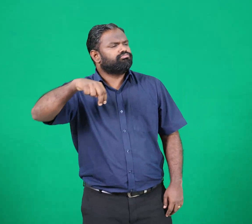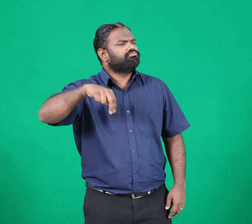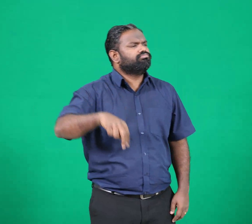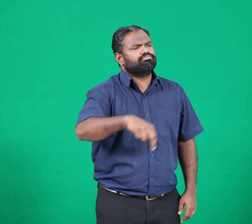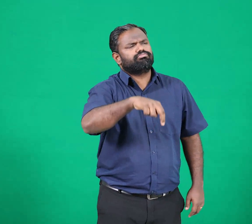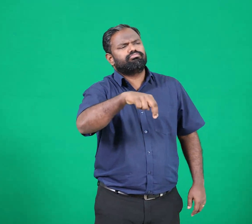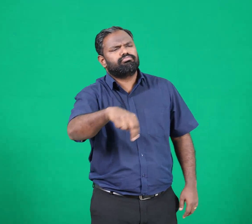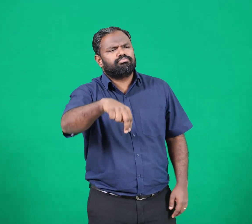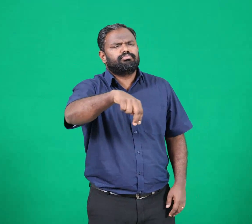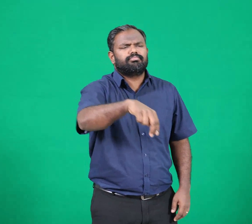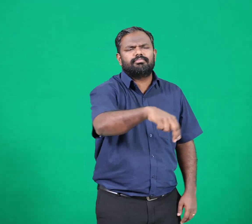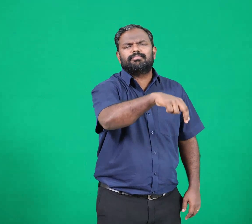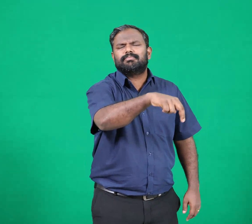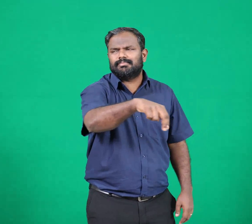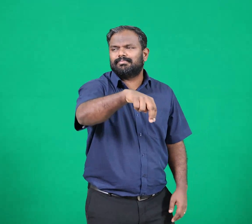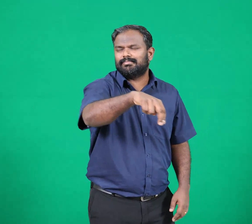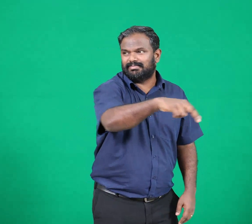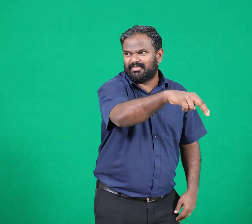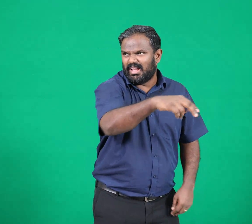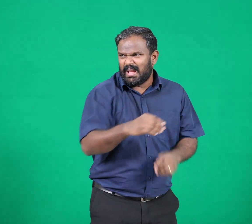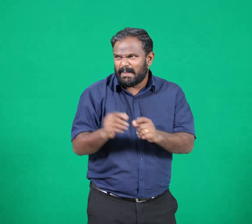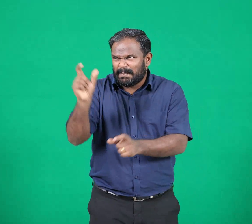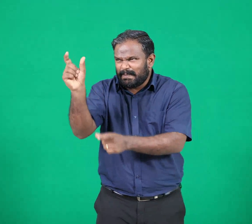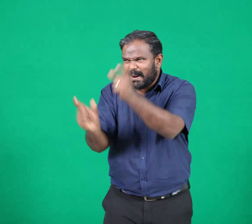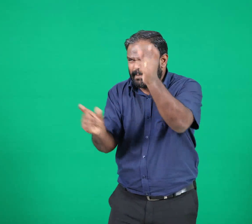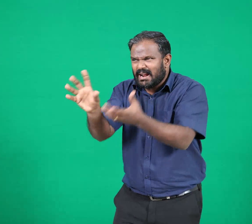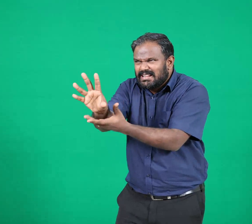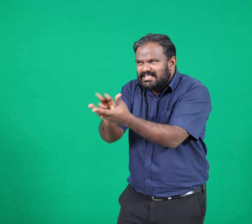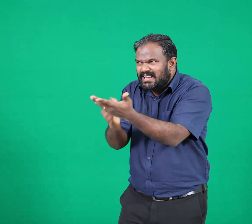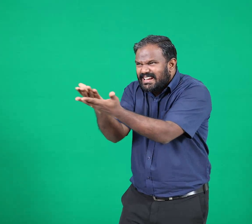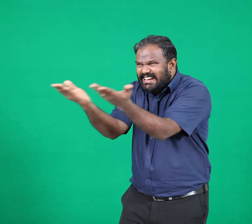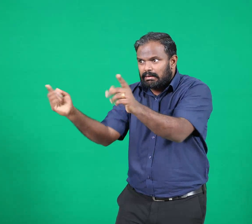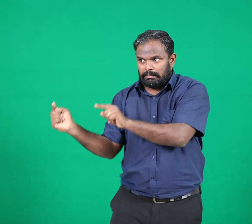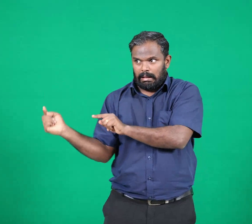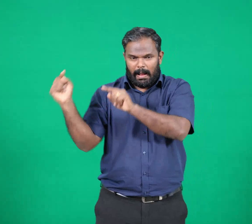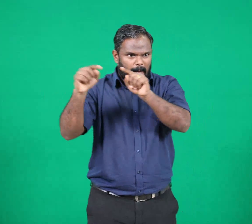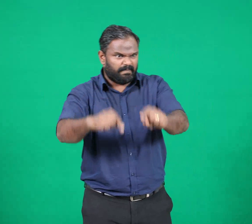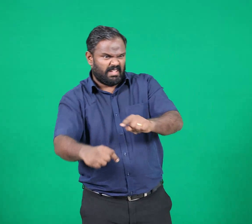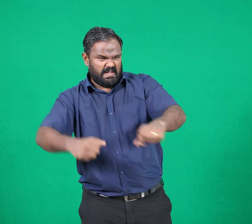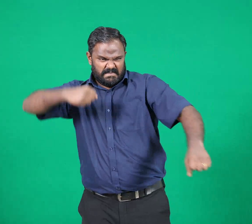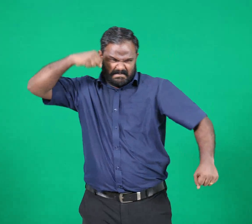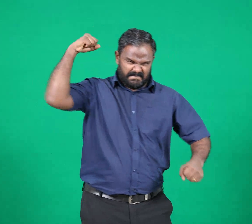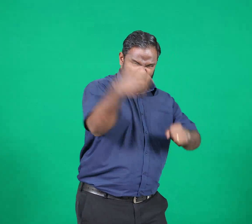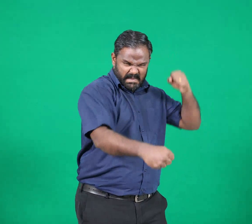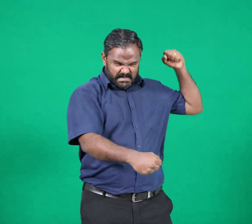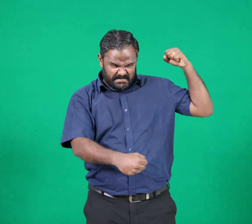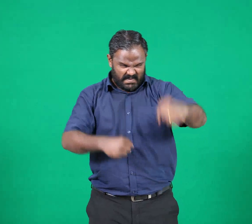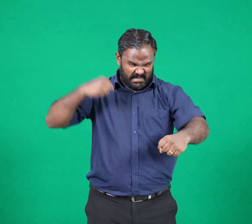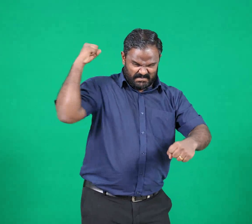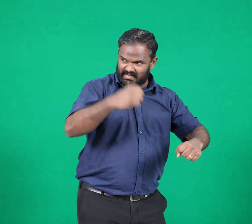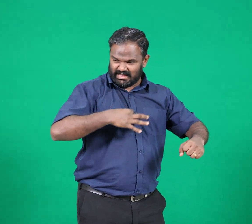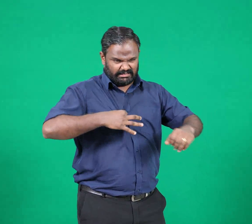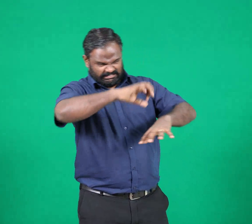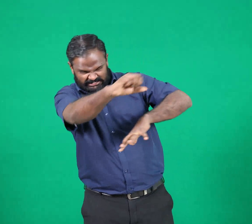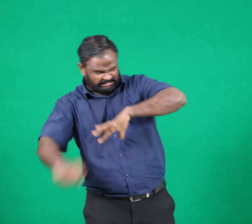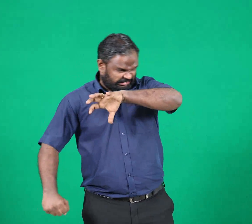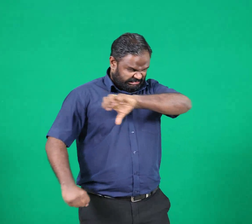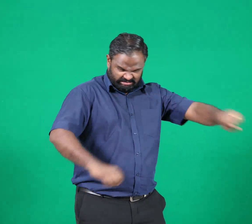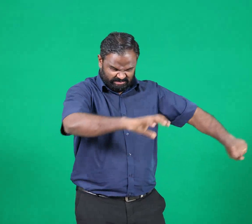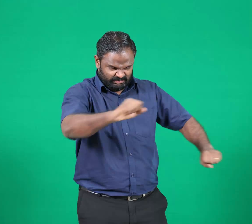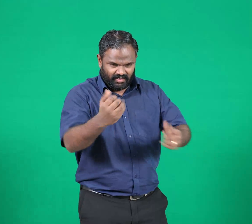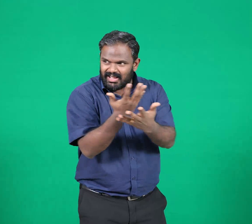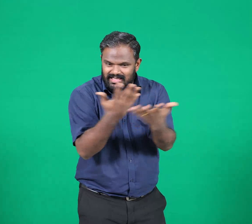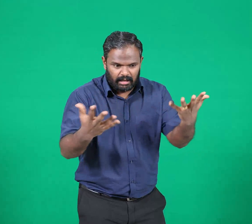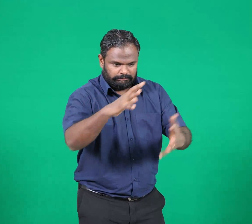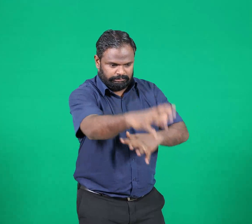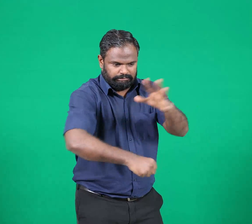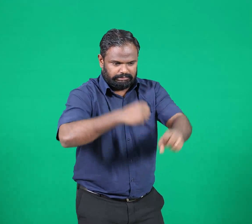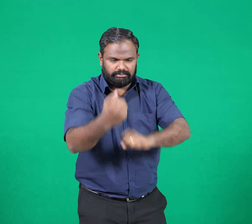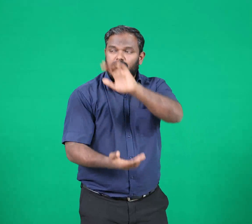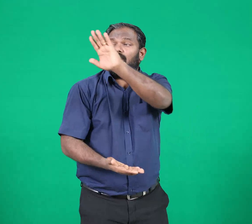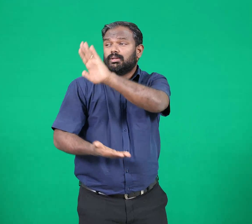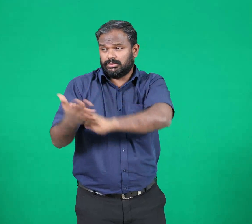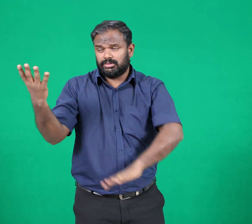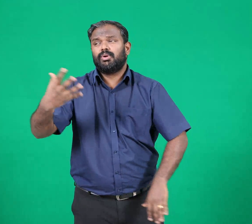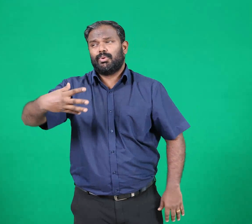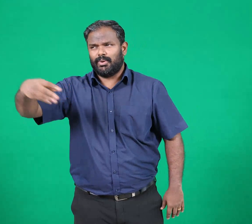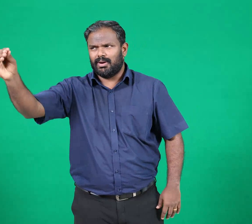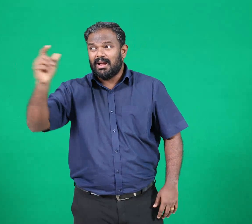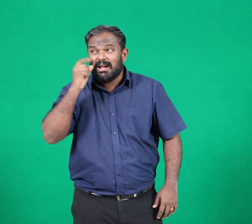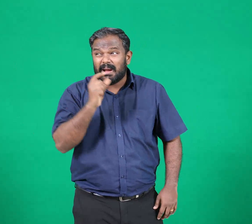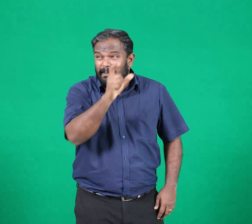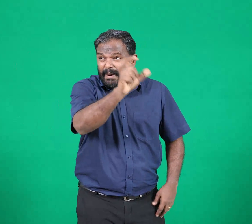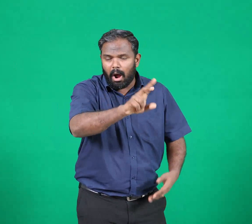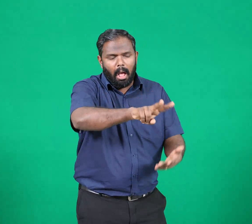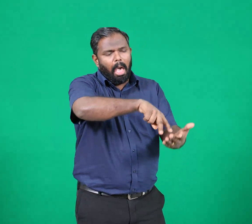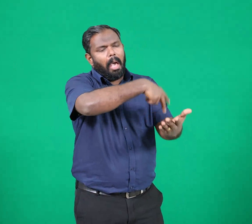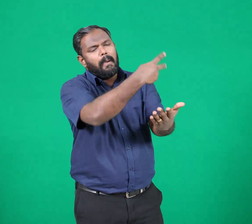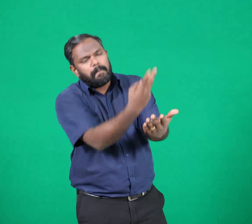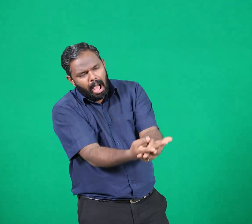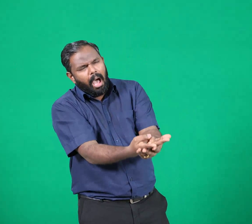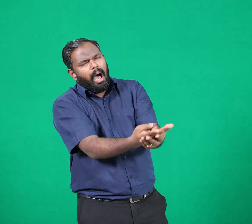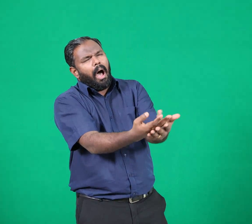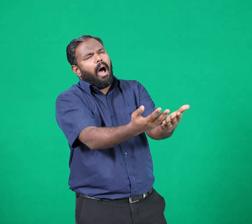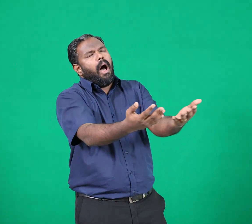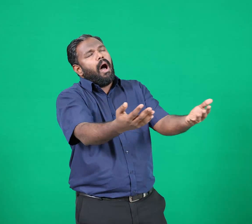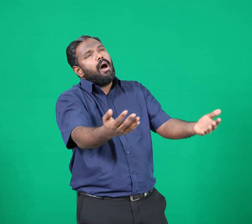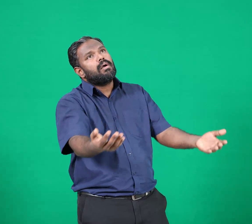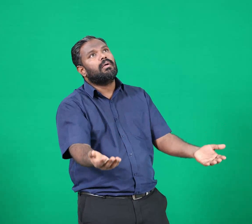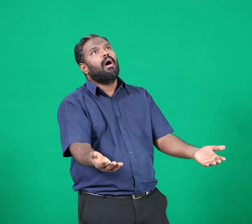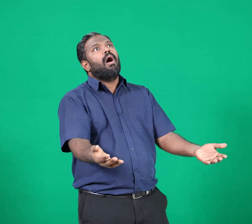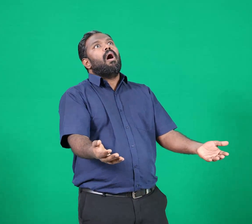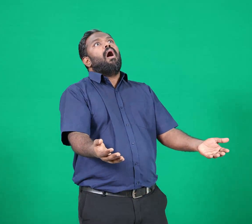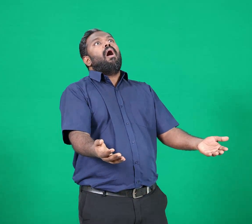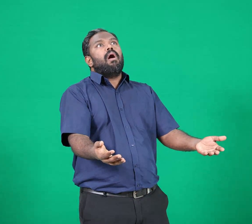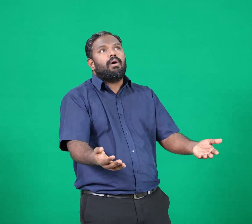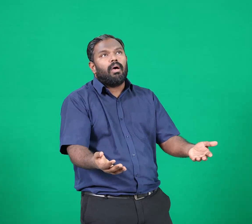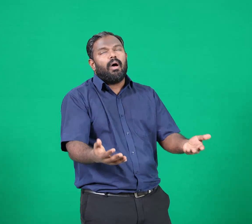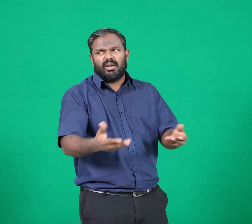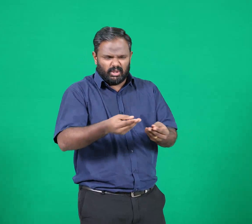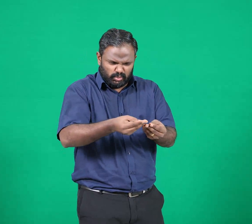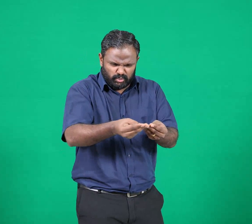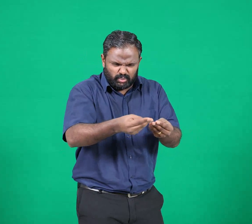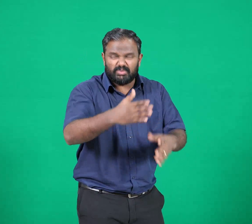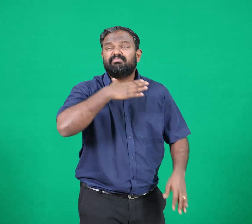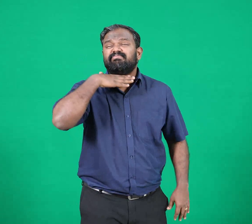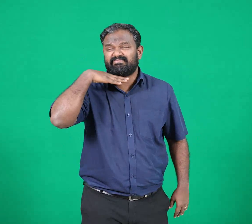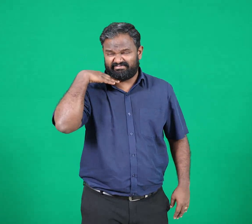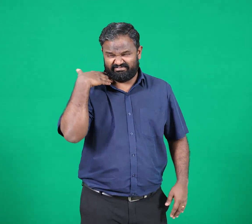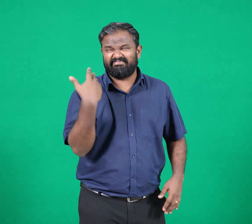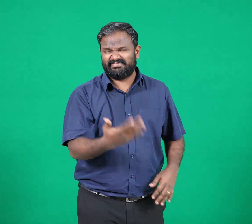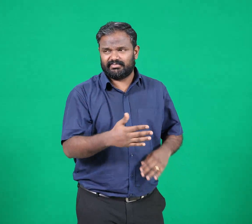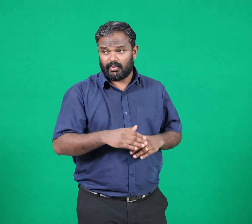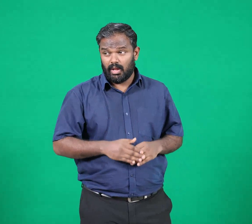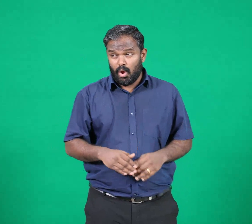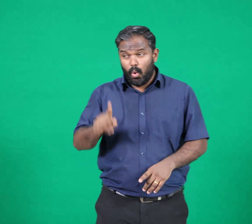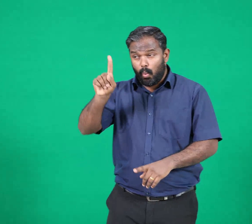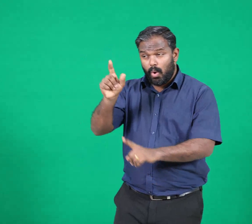They stripped him, beat him, and went away, leaving him half dead.